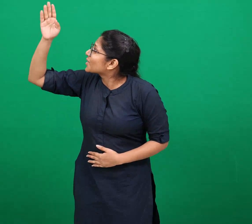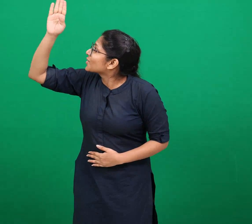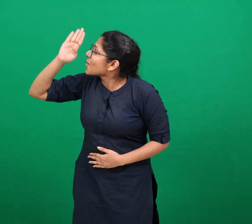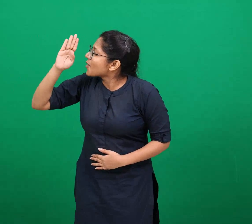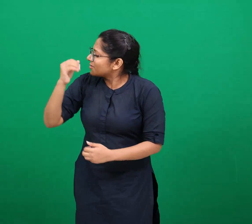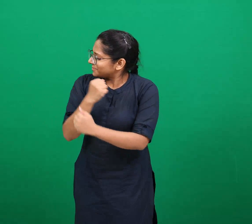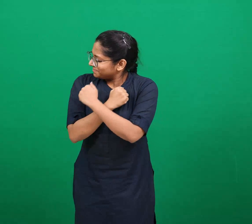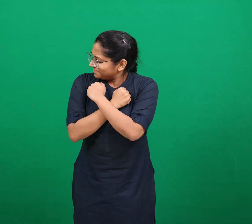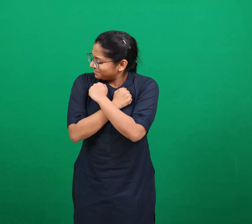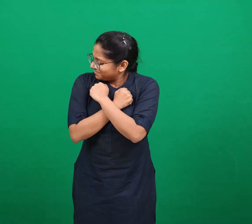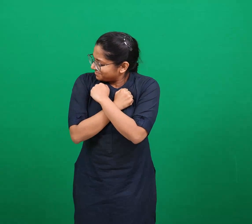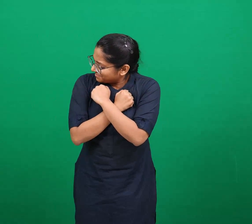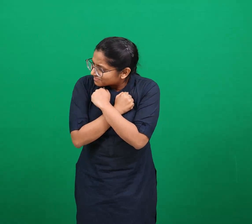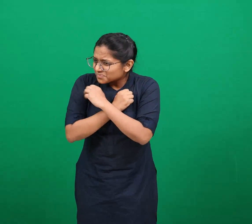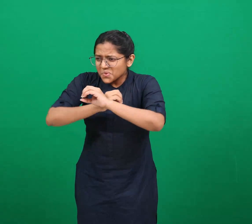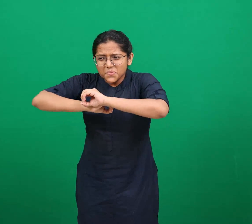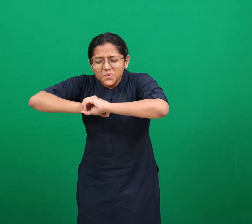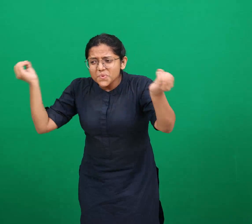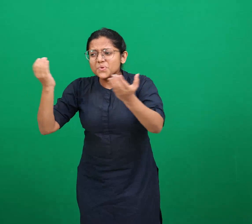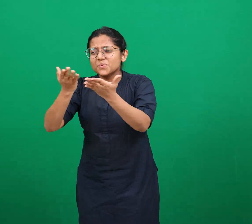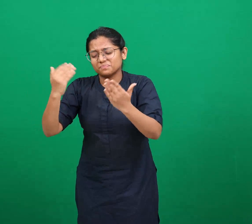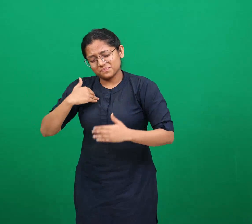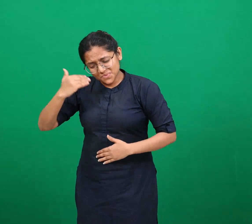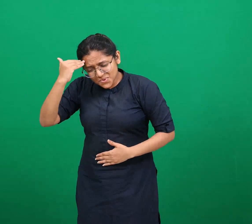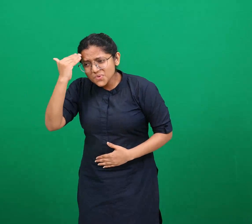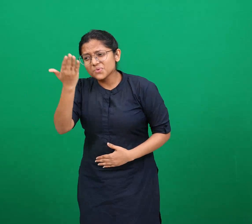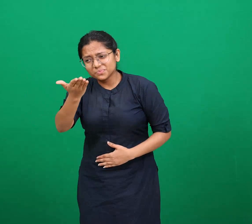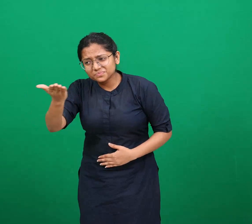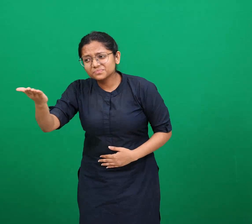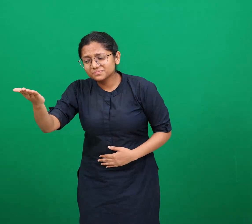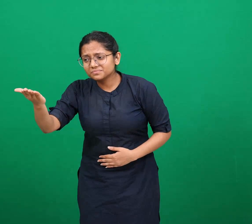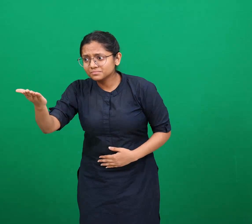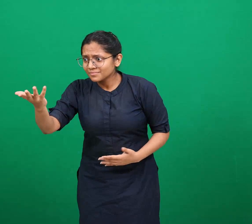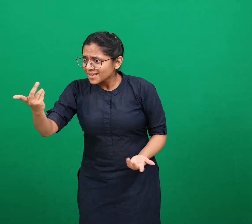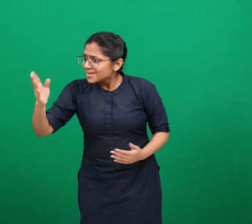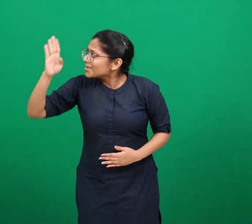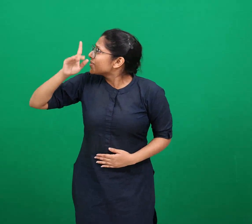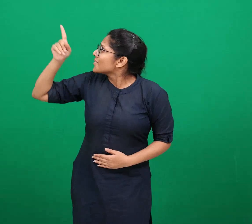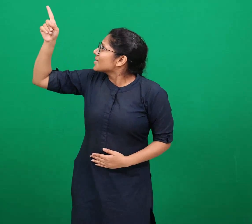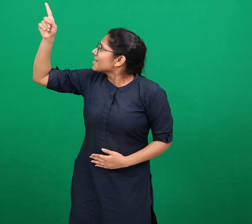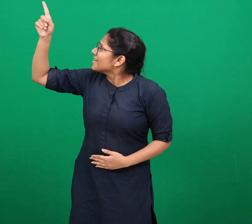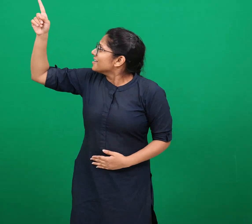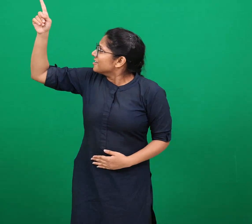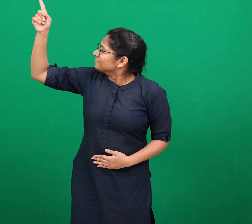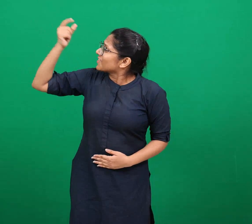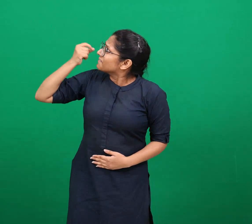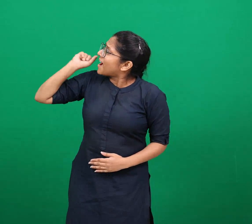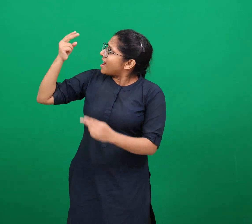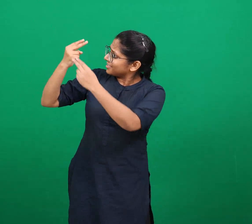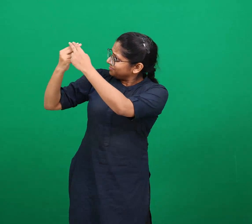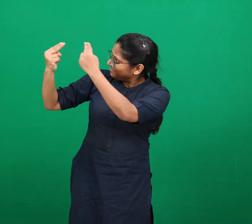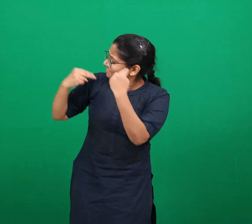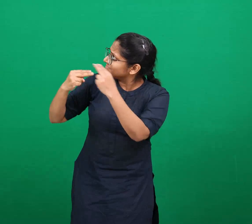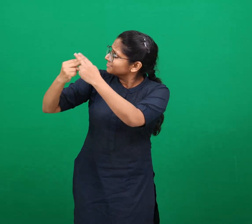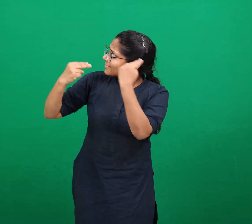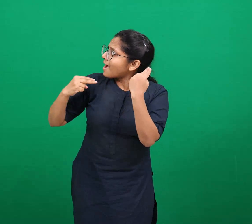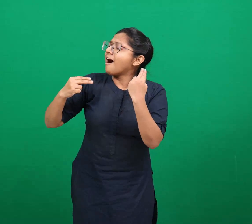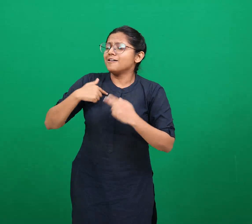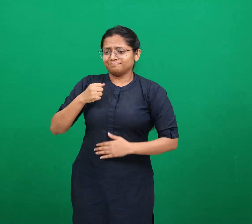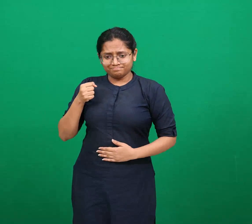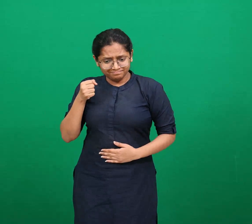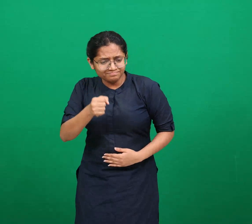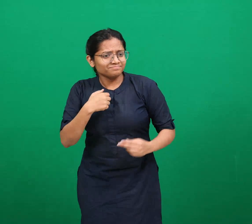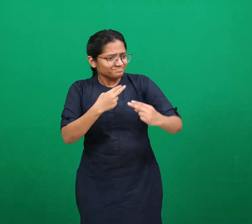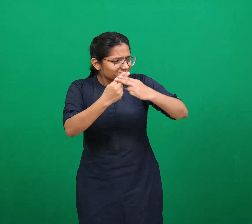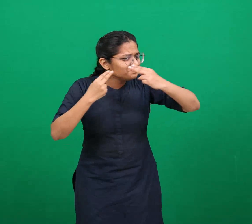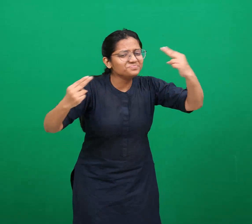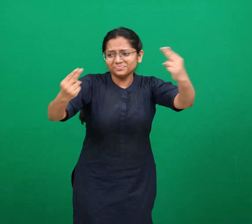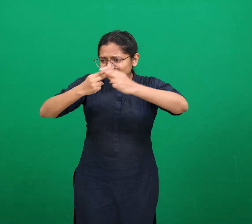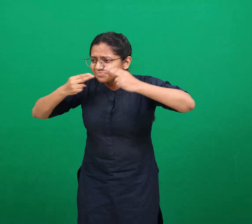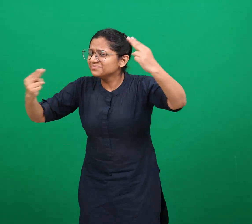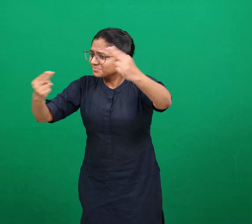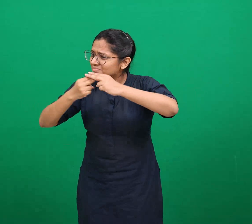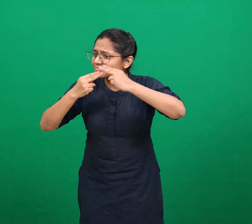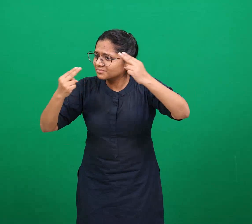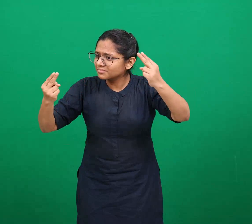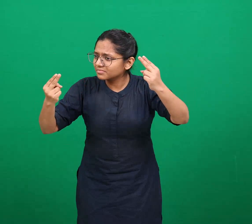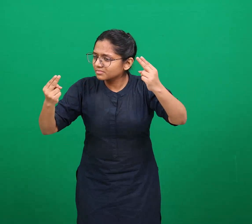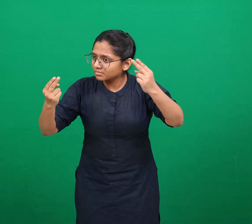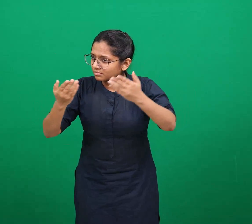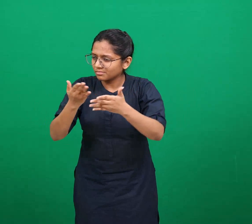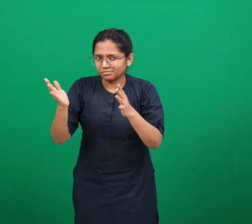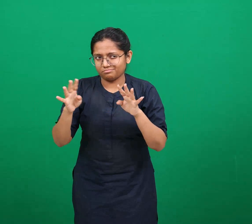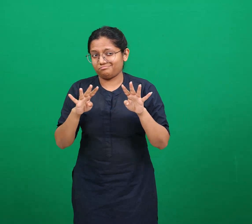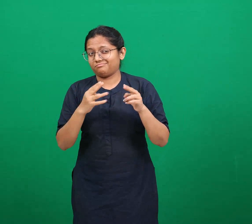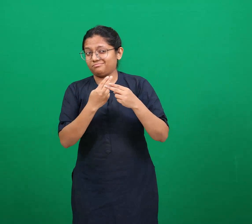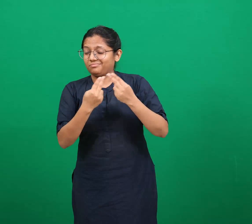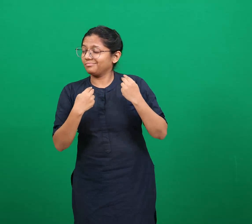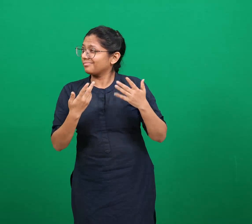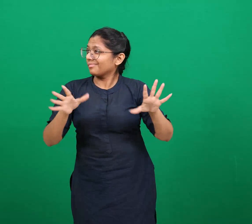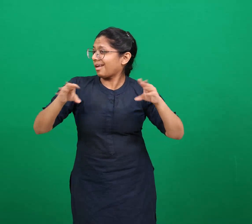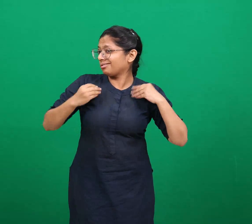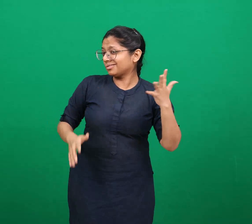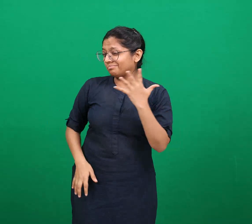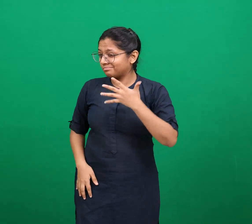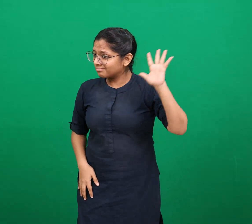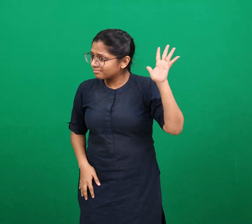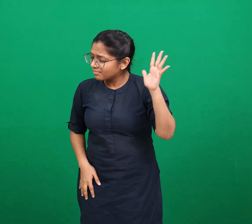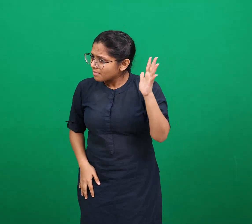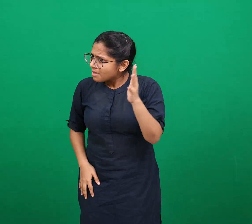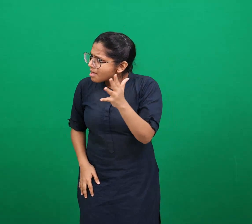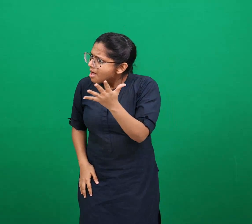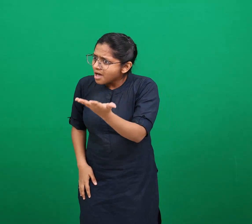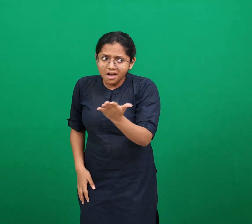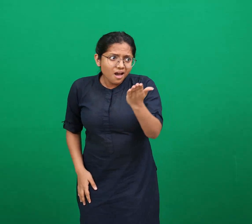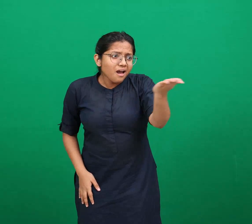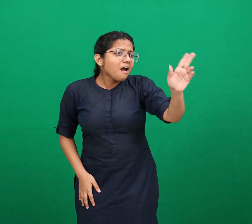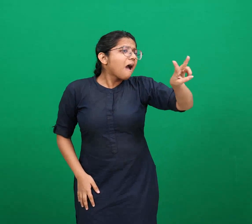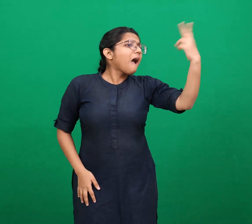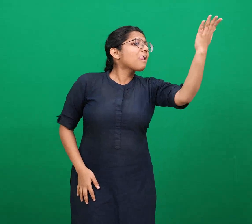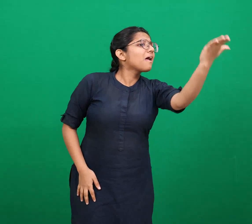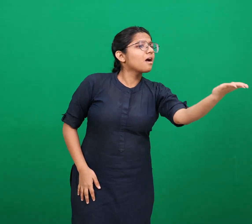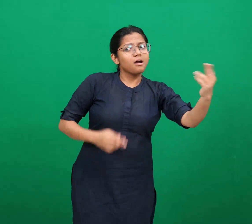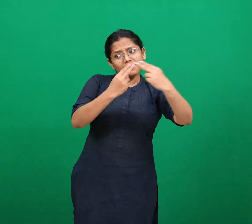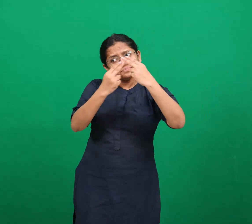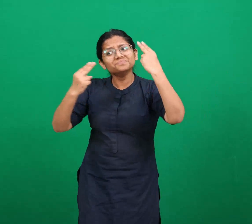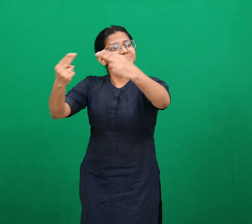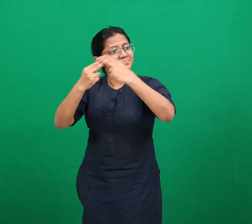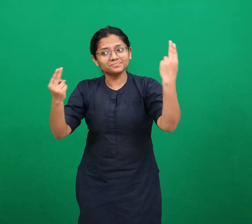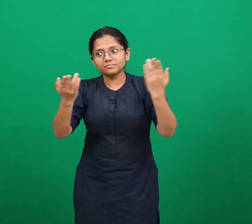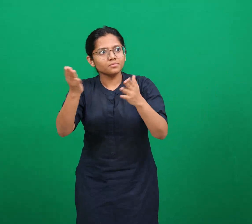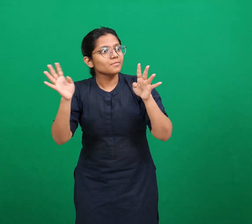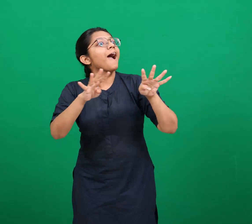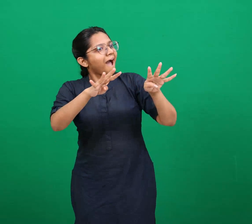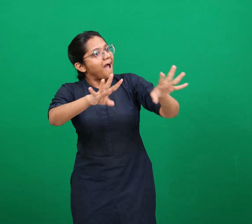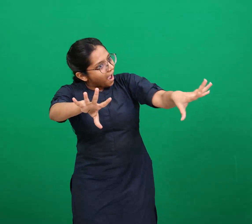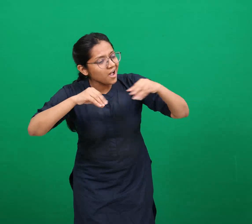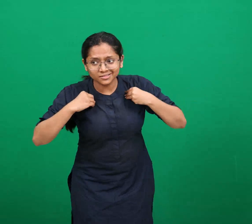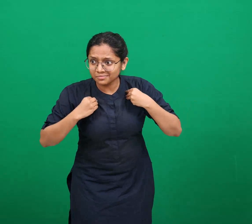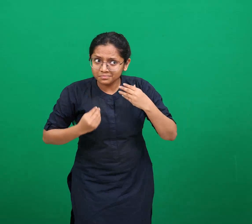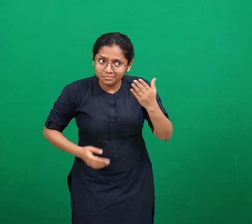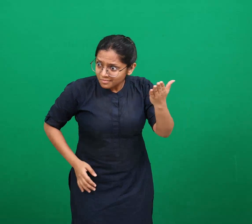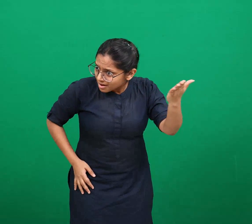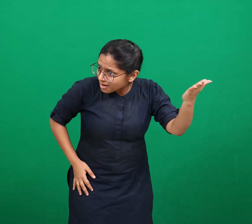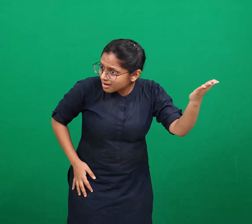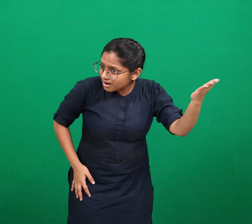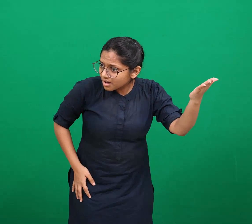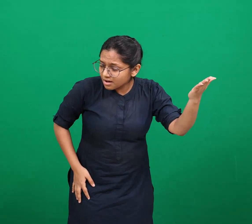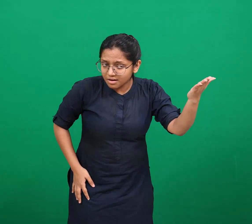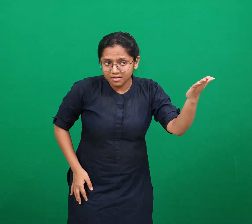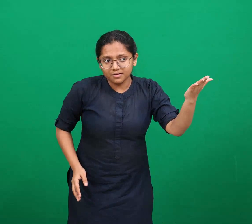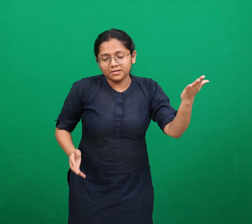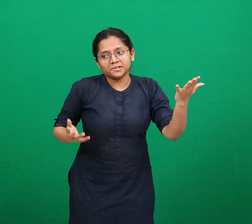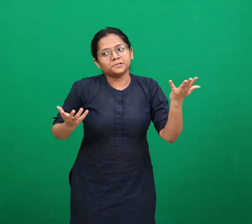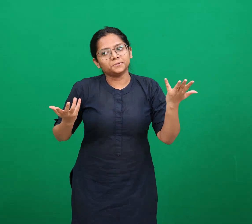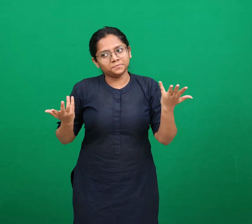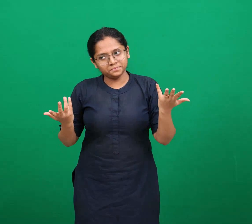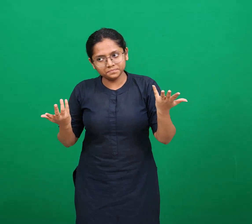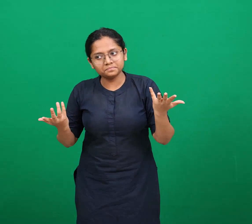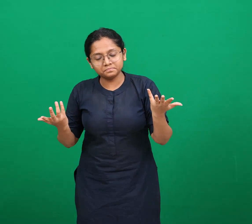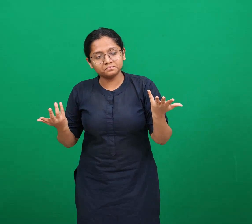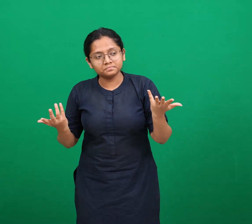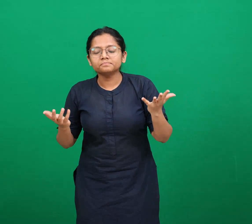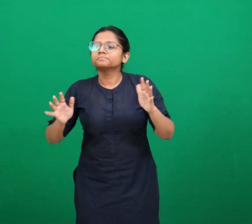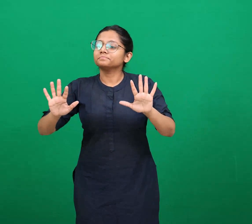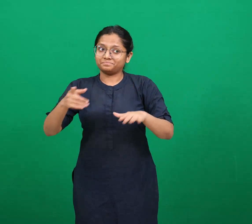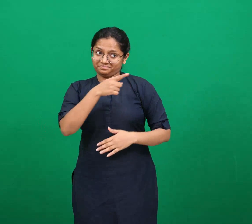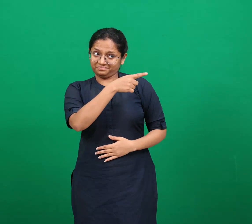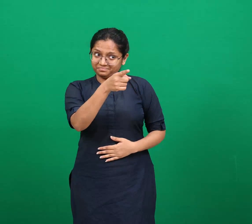I have come in My Father's name, and you have not received Me;